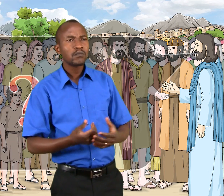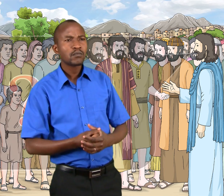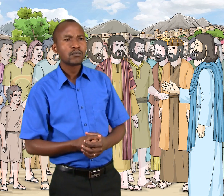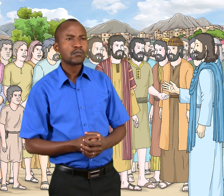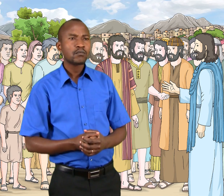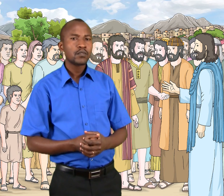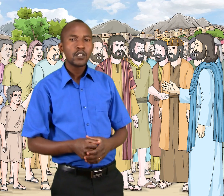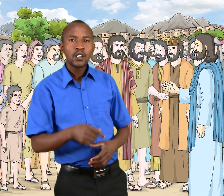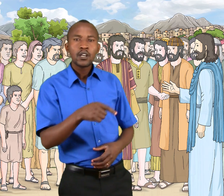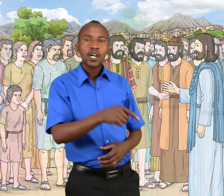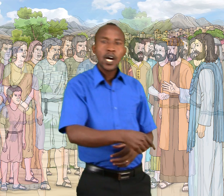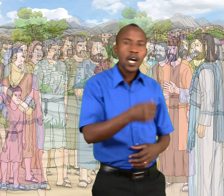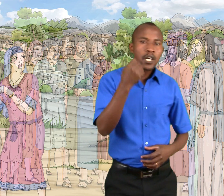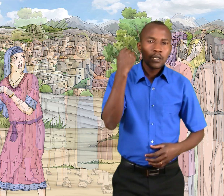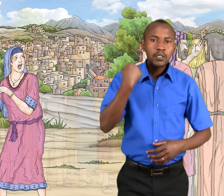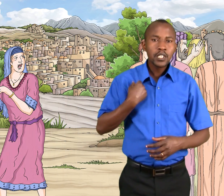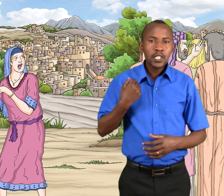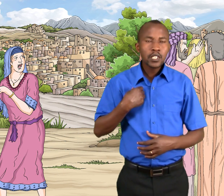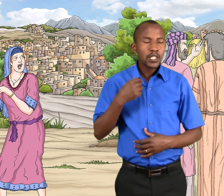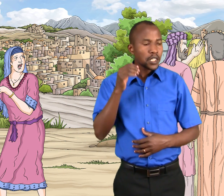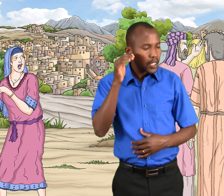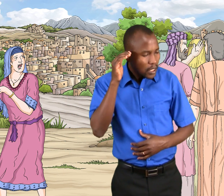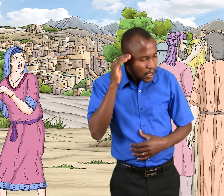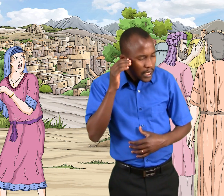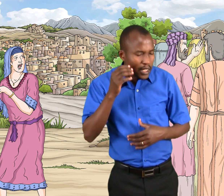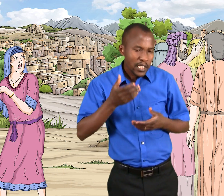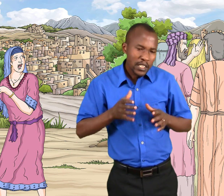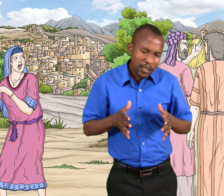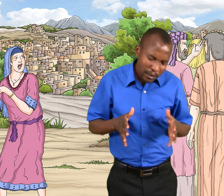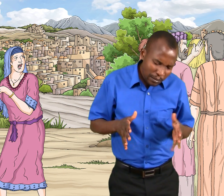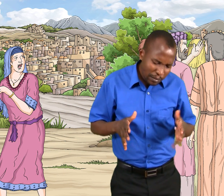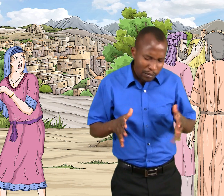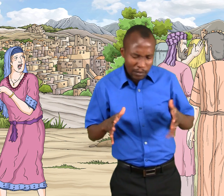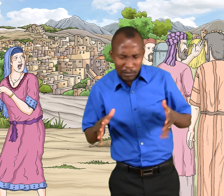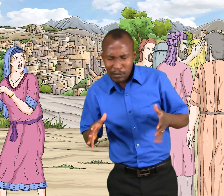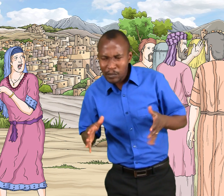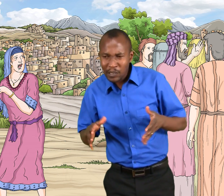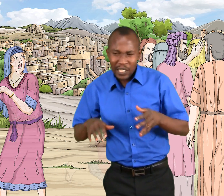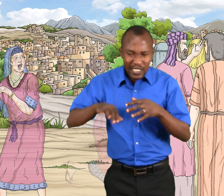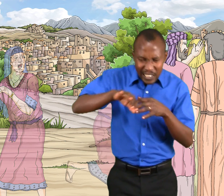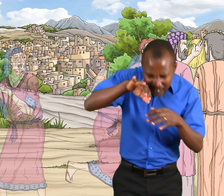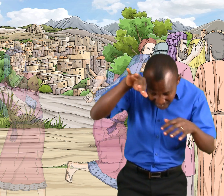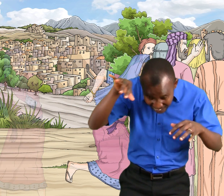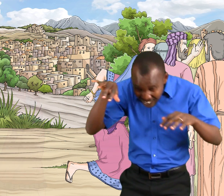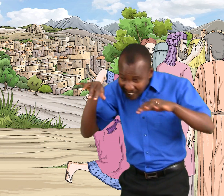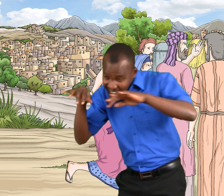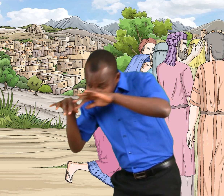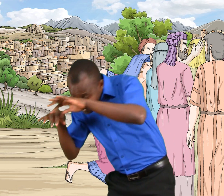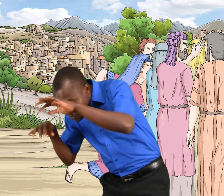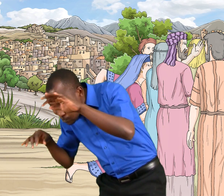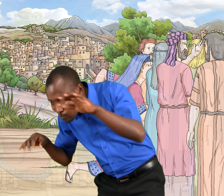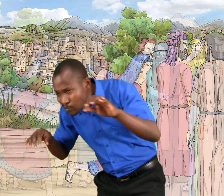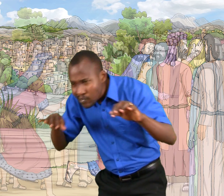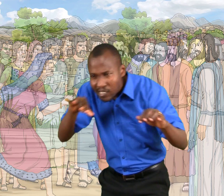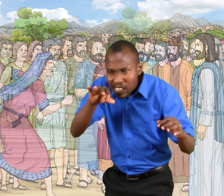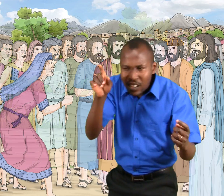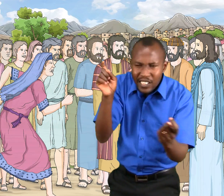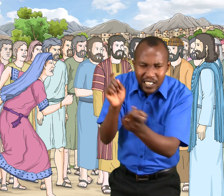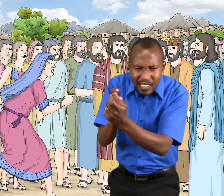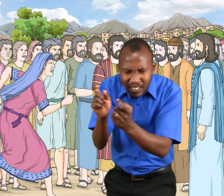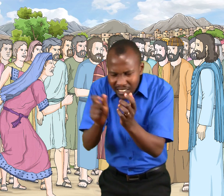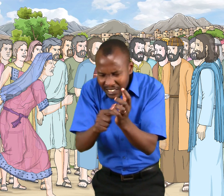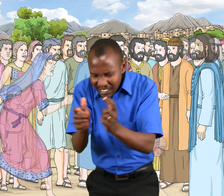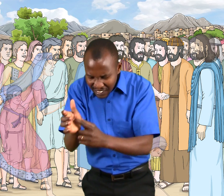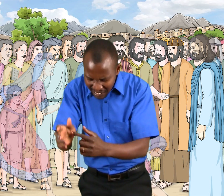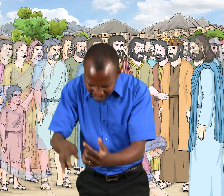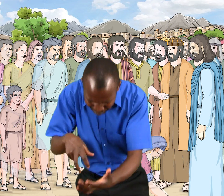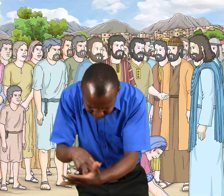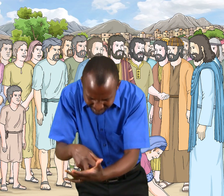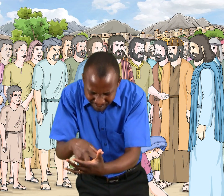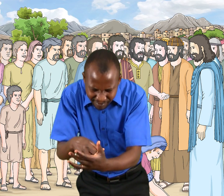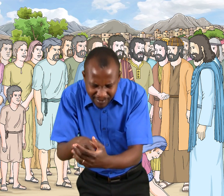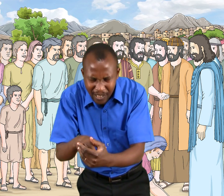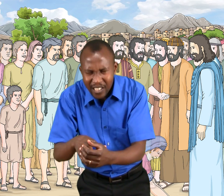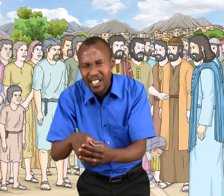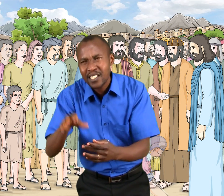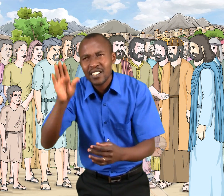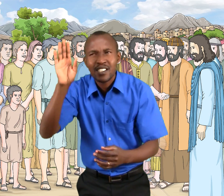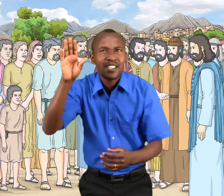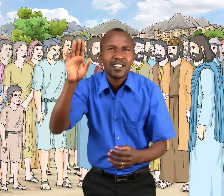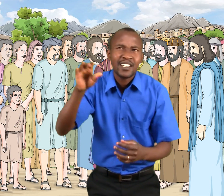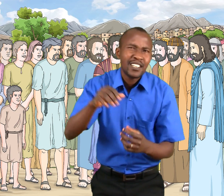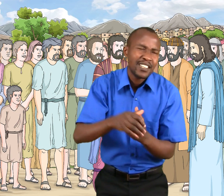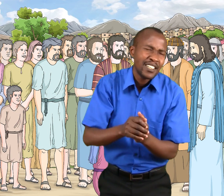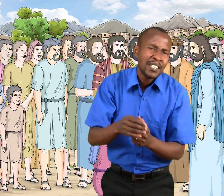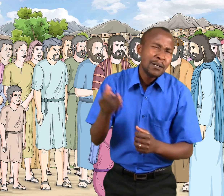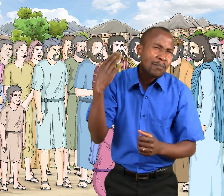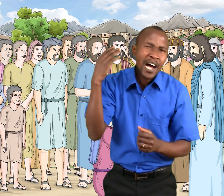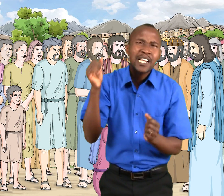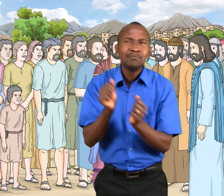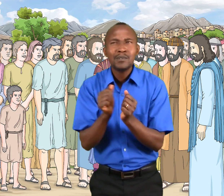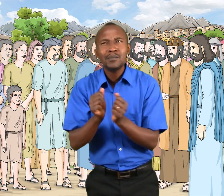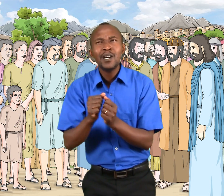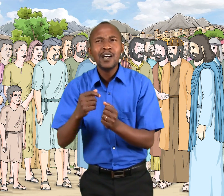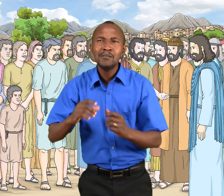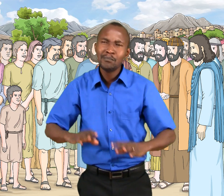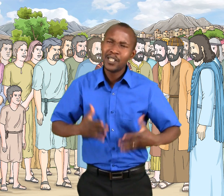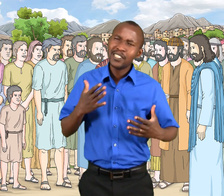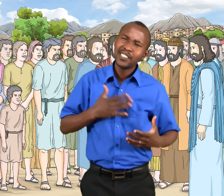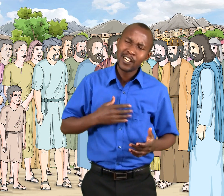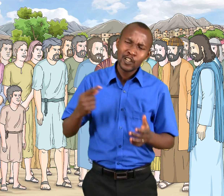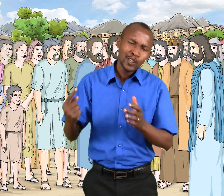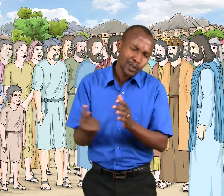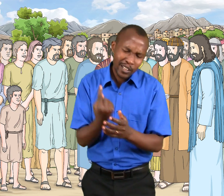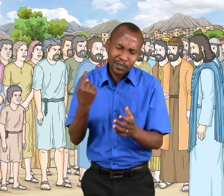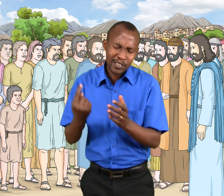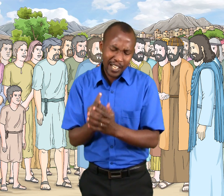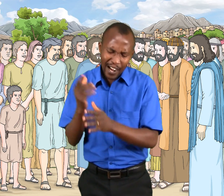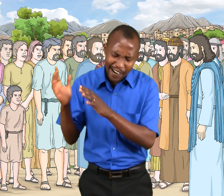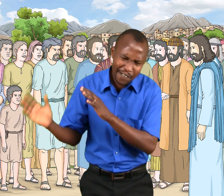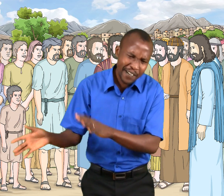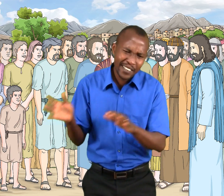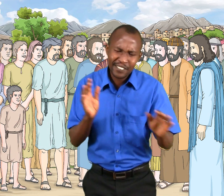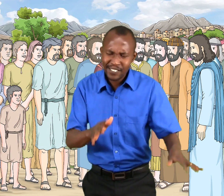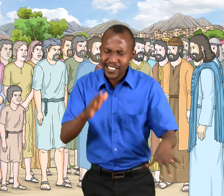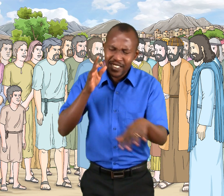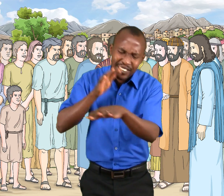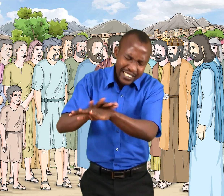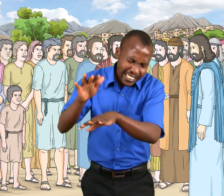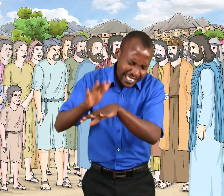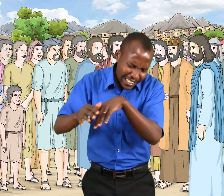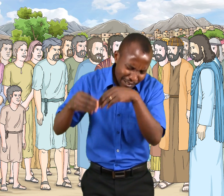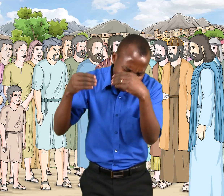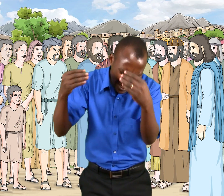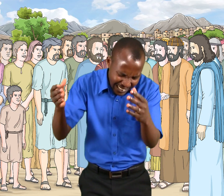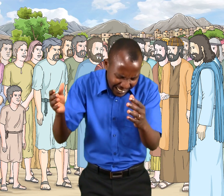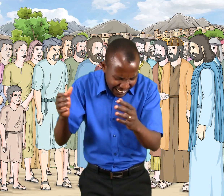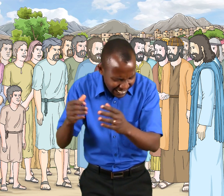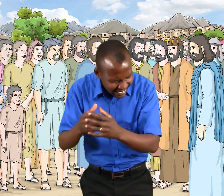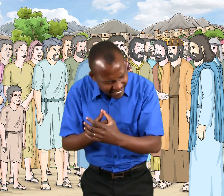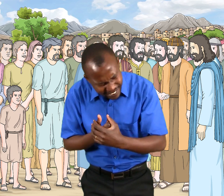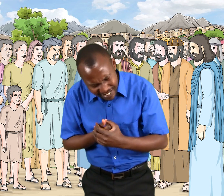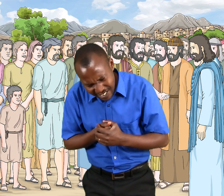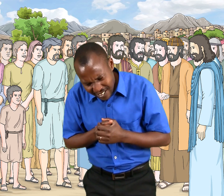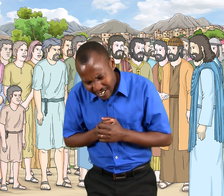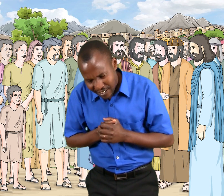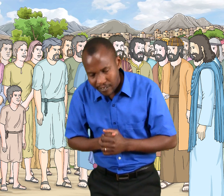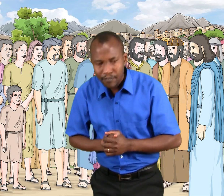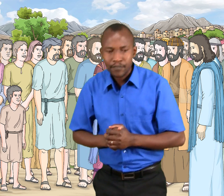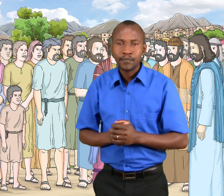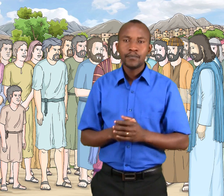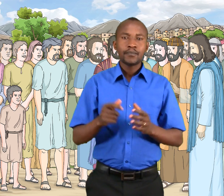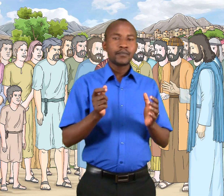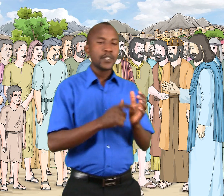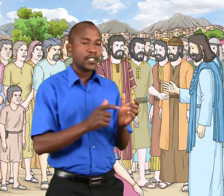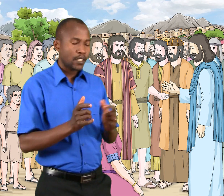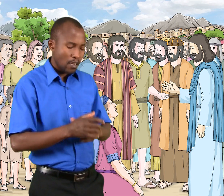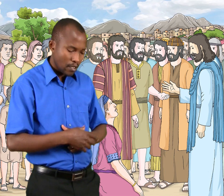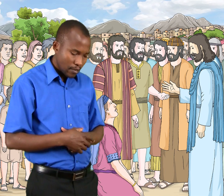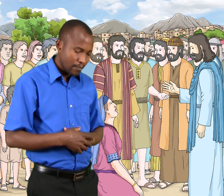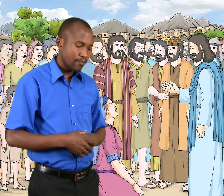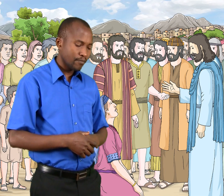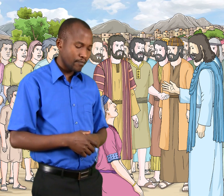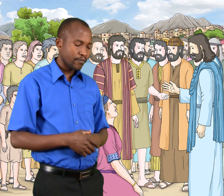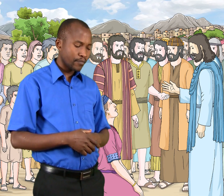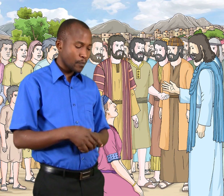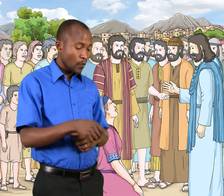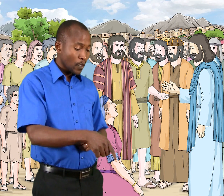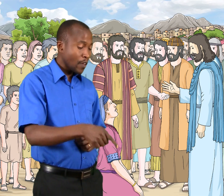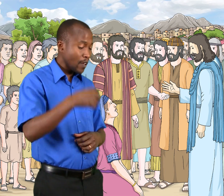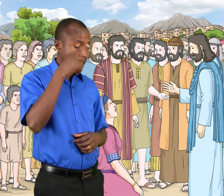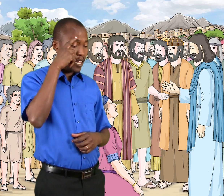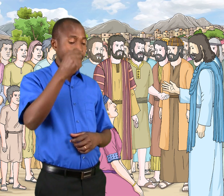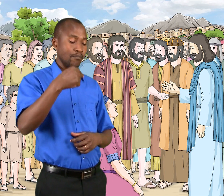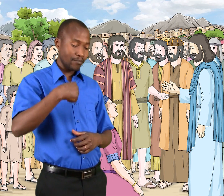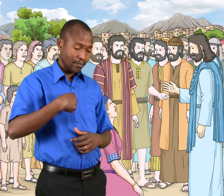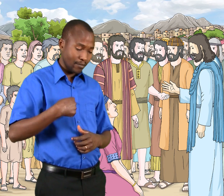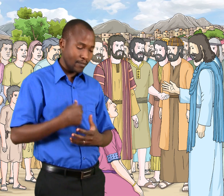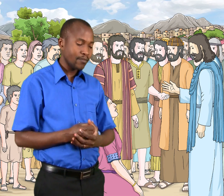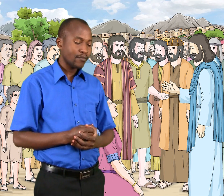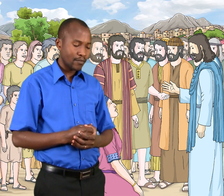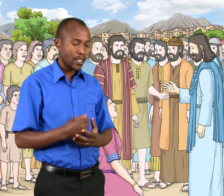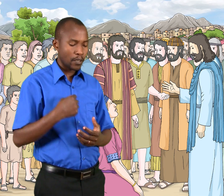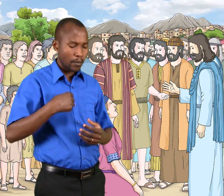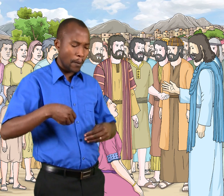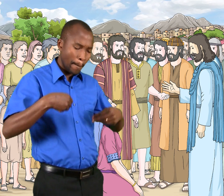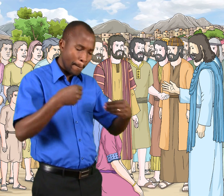Then the woman, knowing what had happened to her, came and fell down before Him trembling in fear, and she told Him the whole truth.